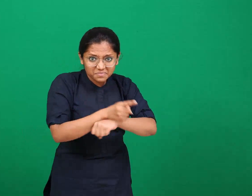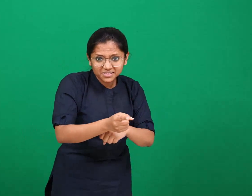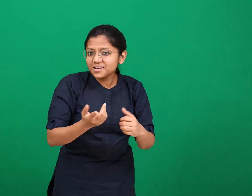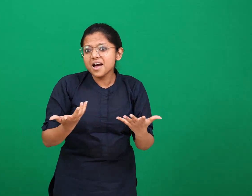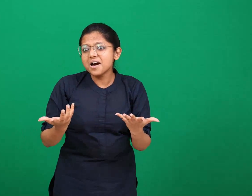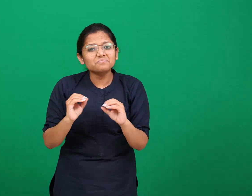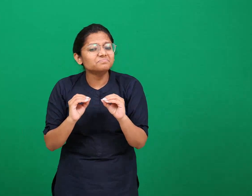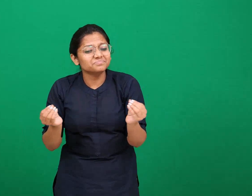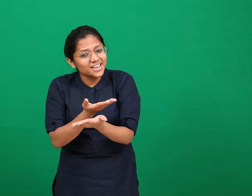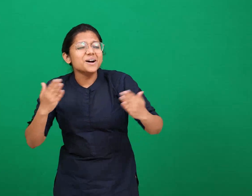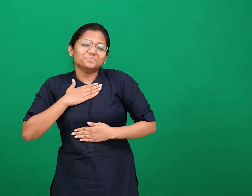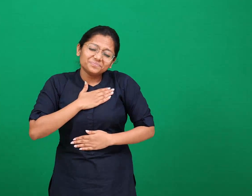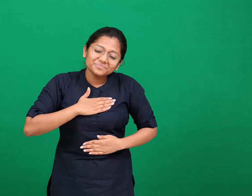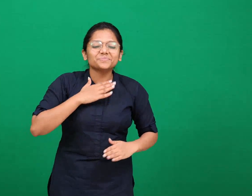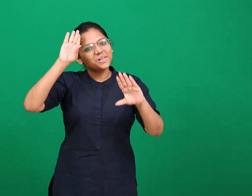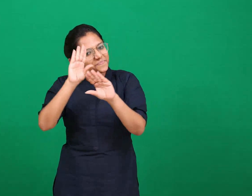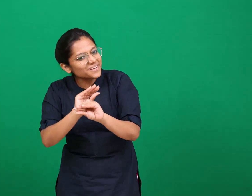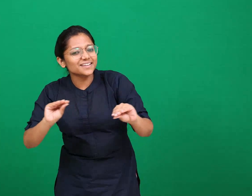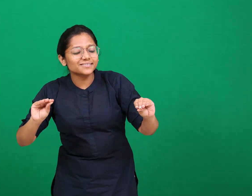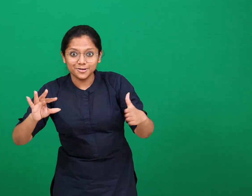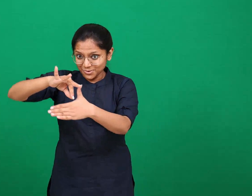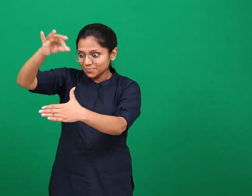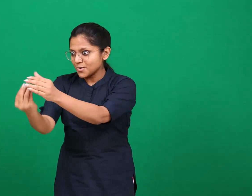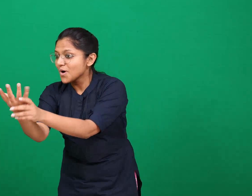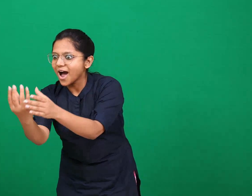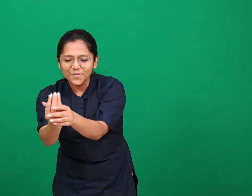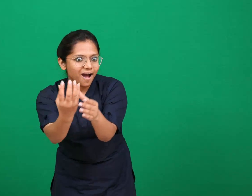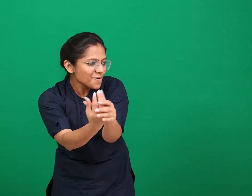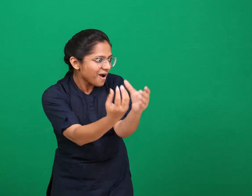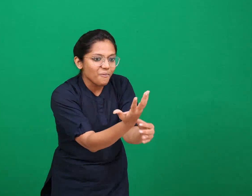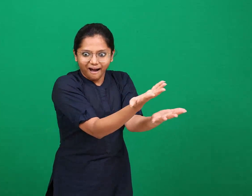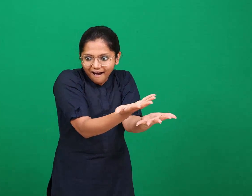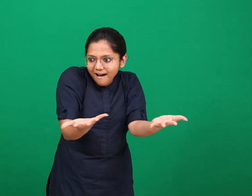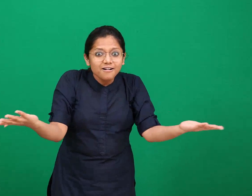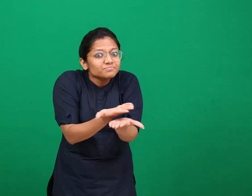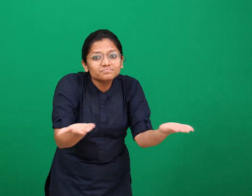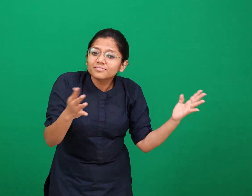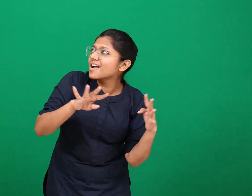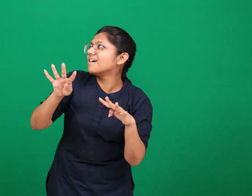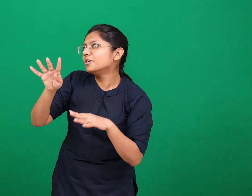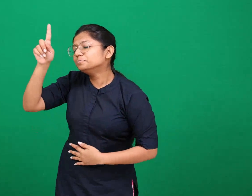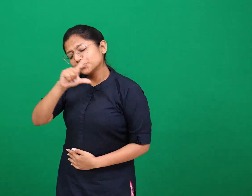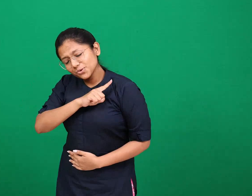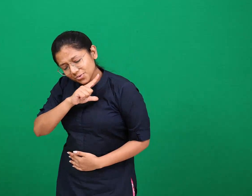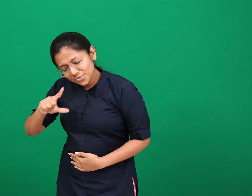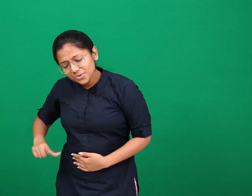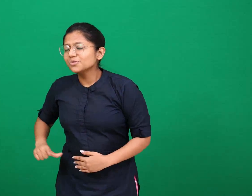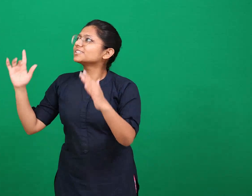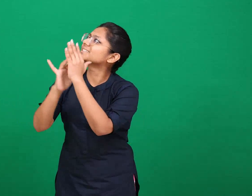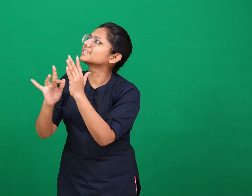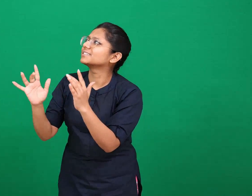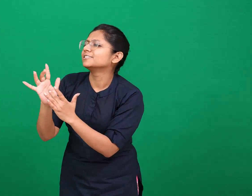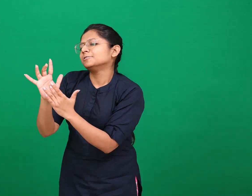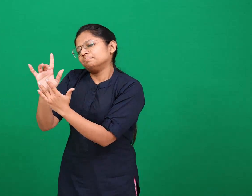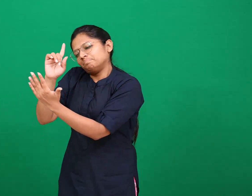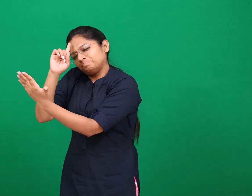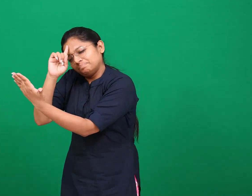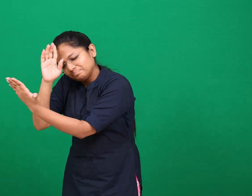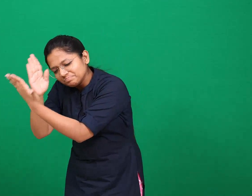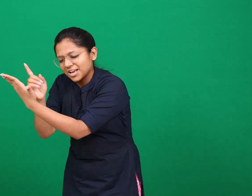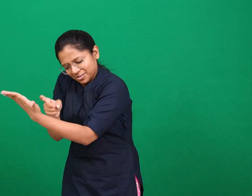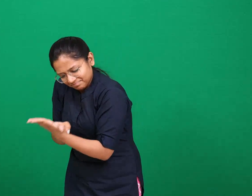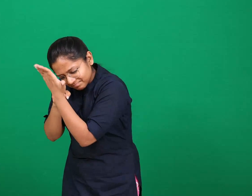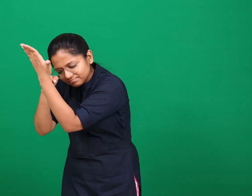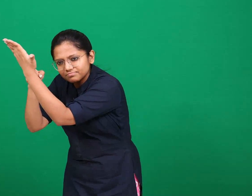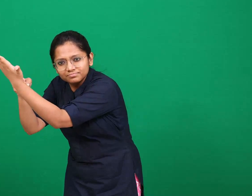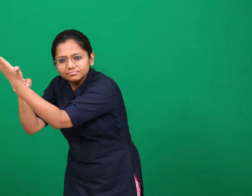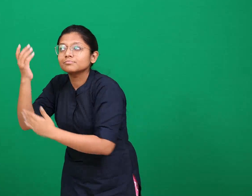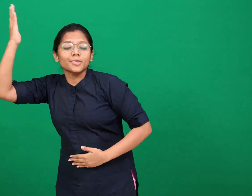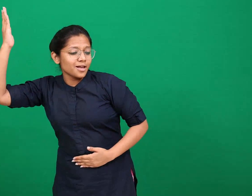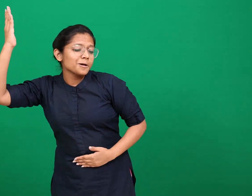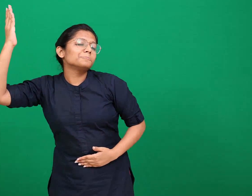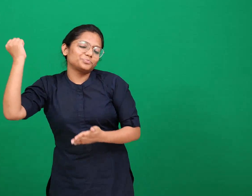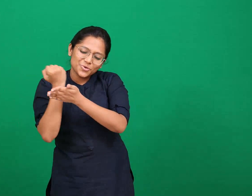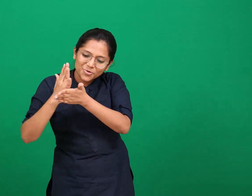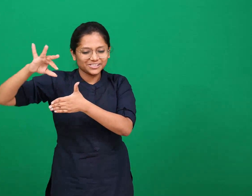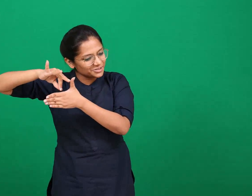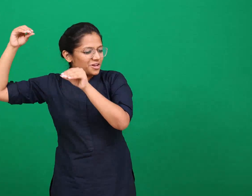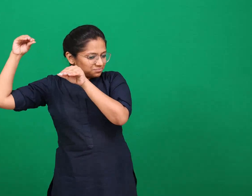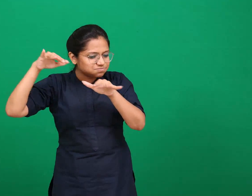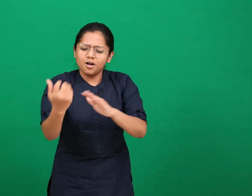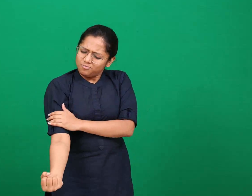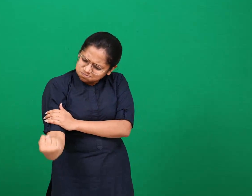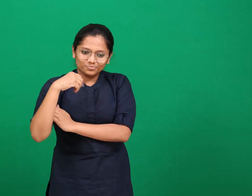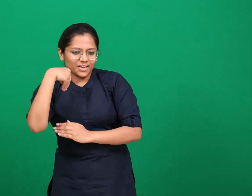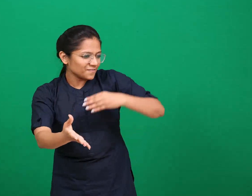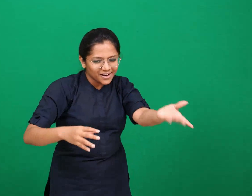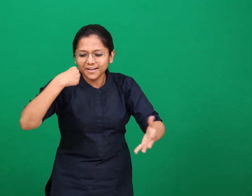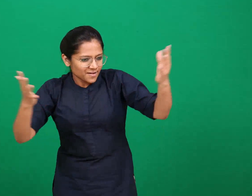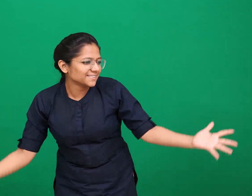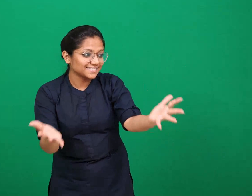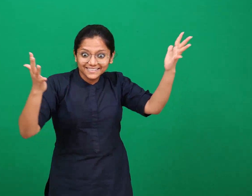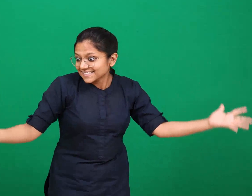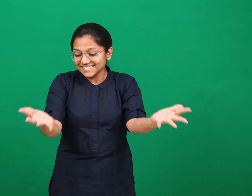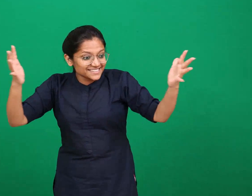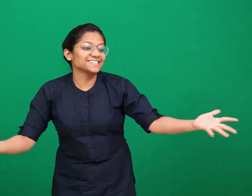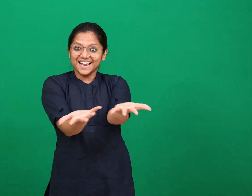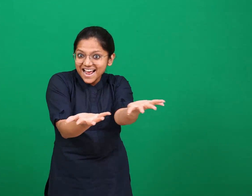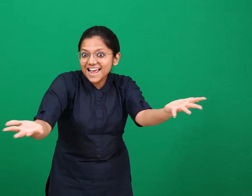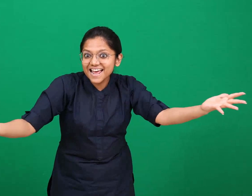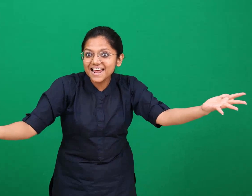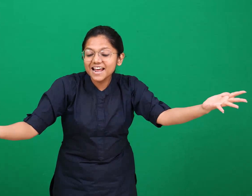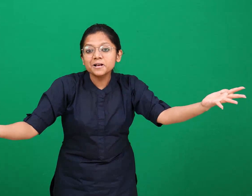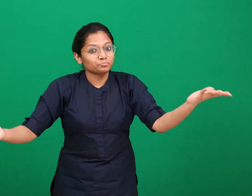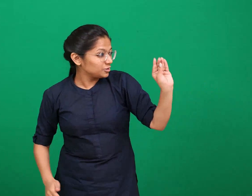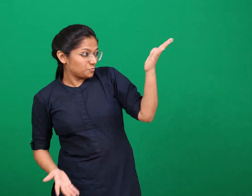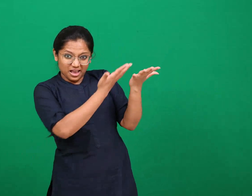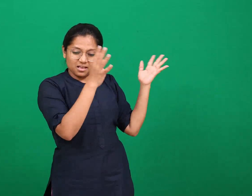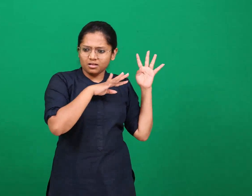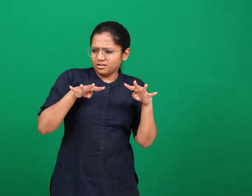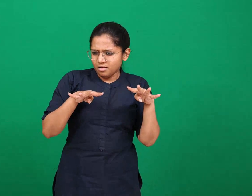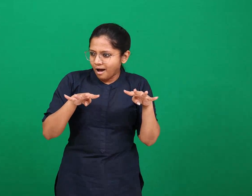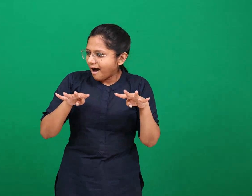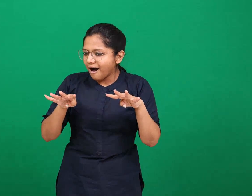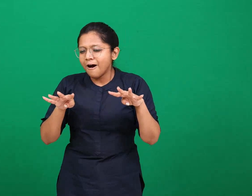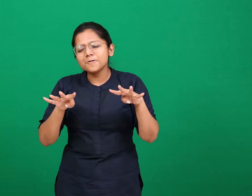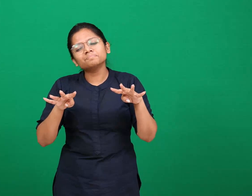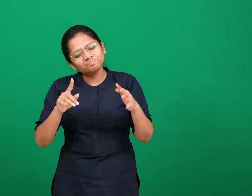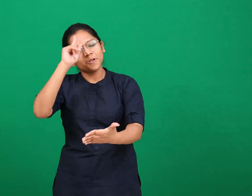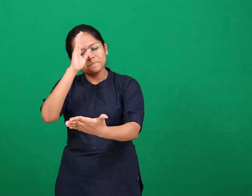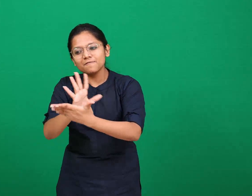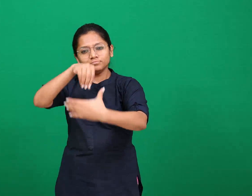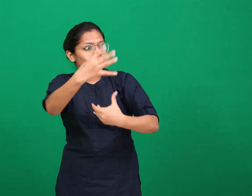It grew in strength and numbers, living in the fear of the Lord and the encouragement of the Holy Spirit.